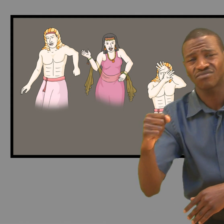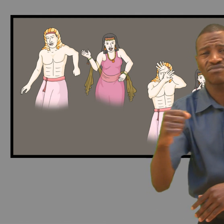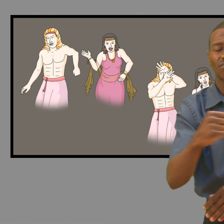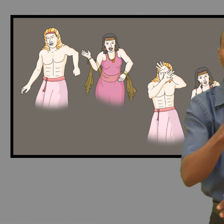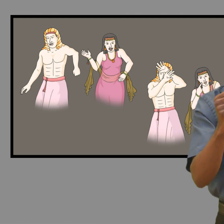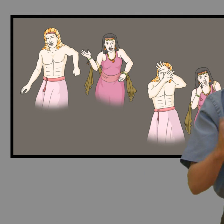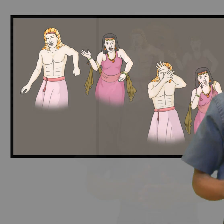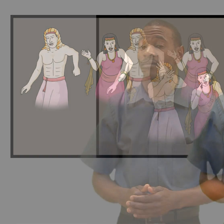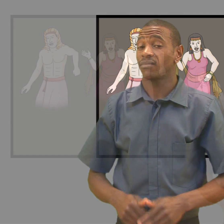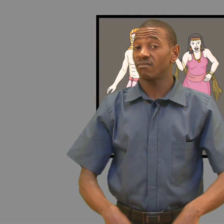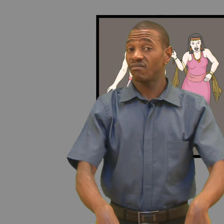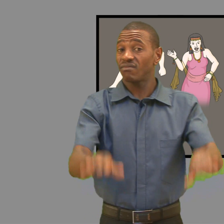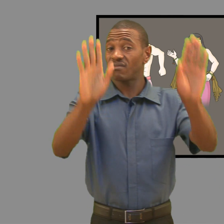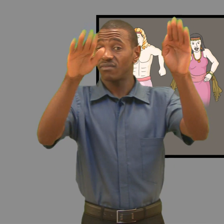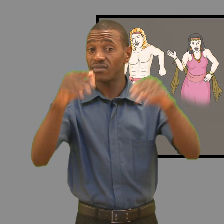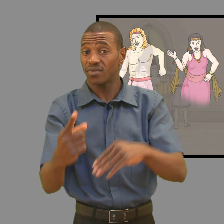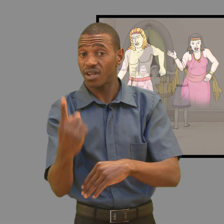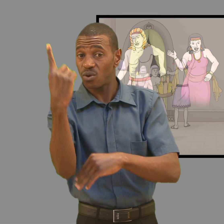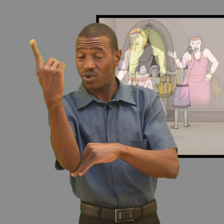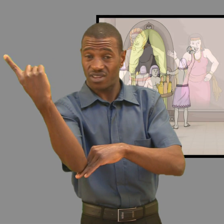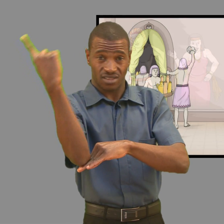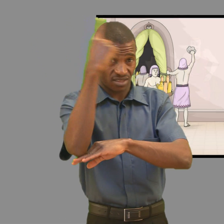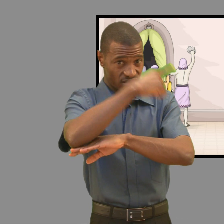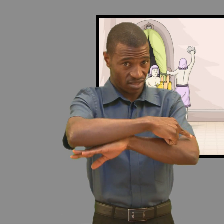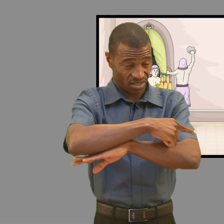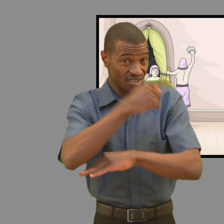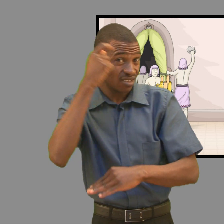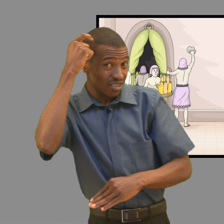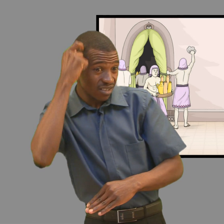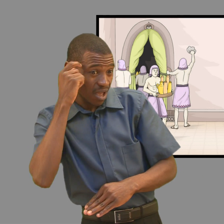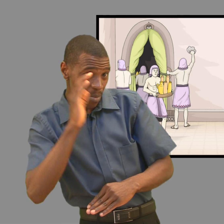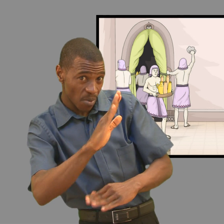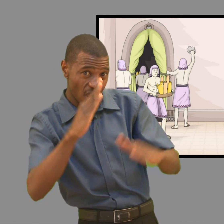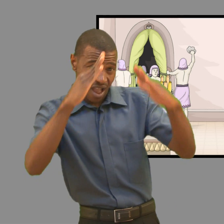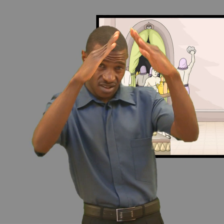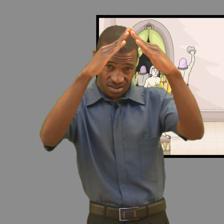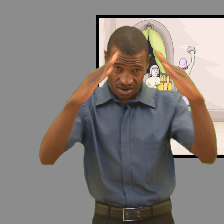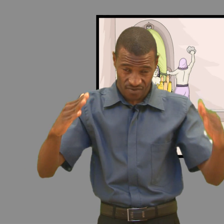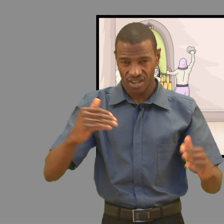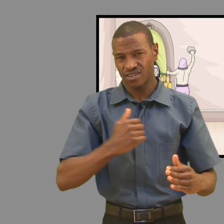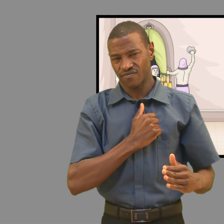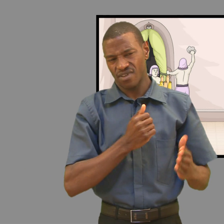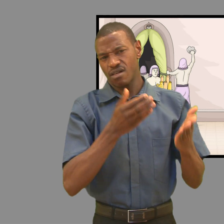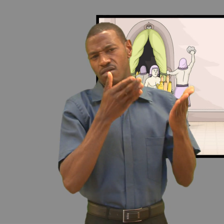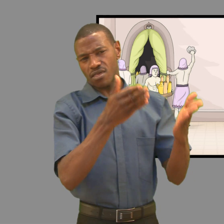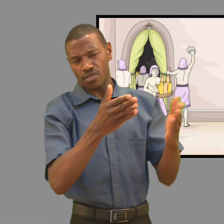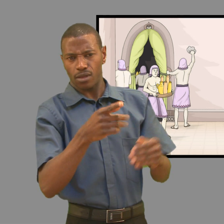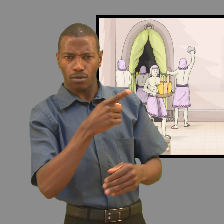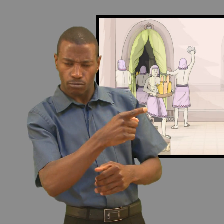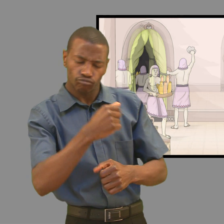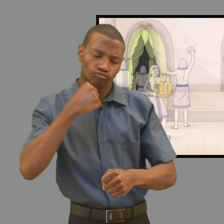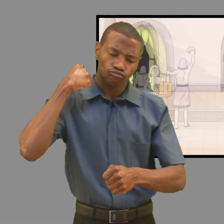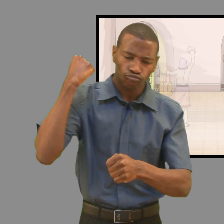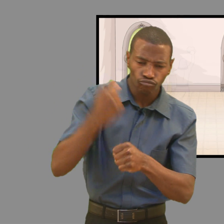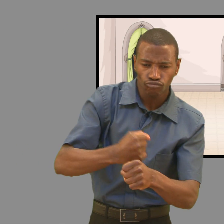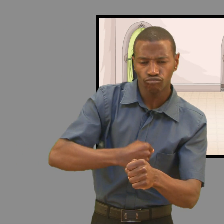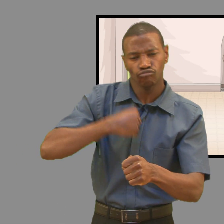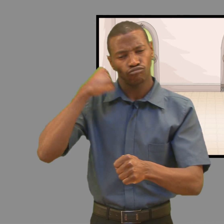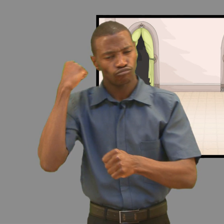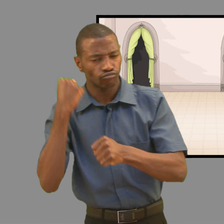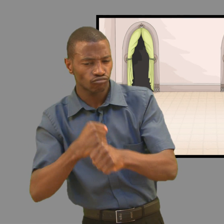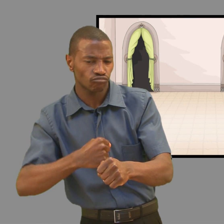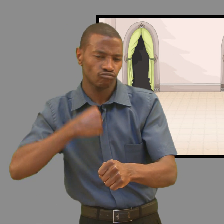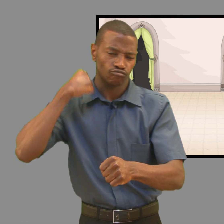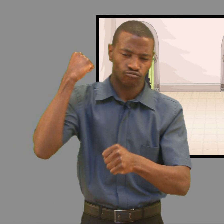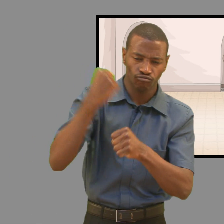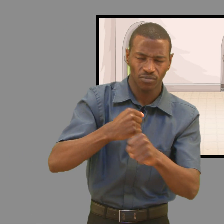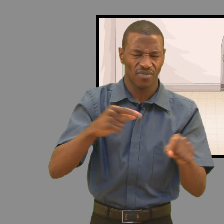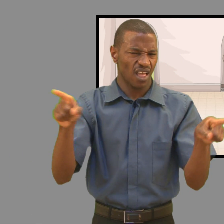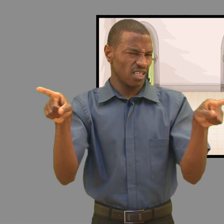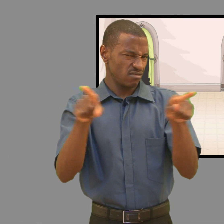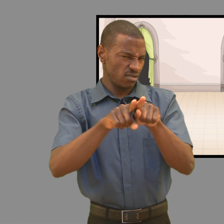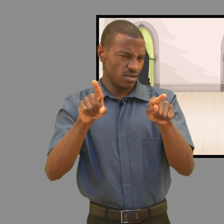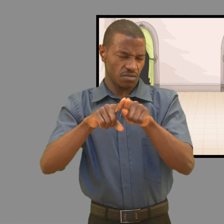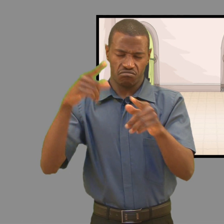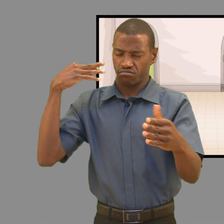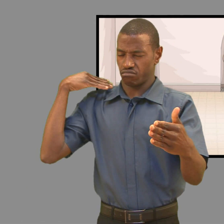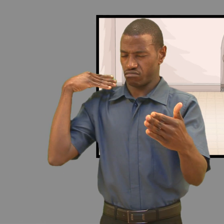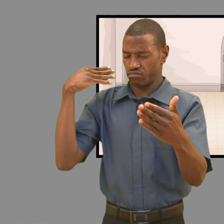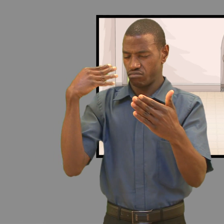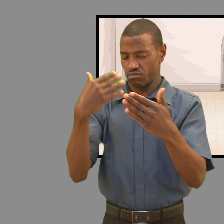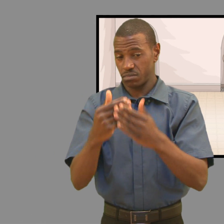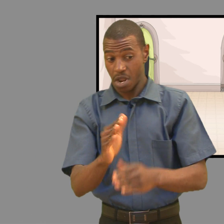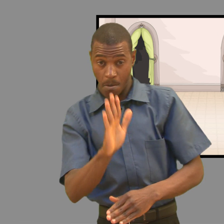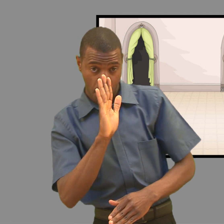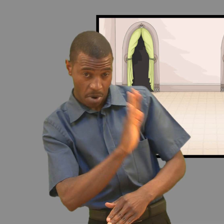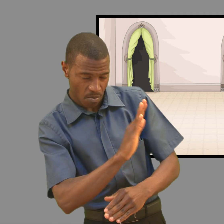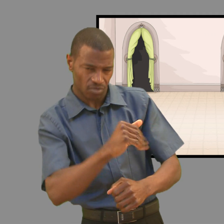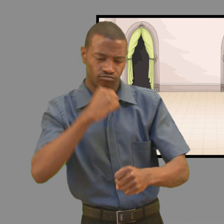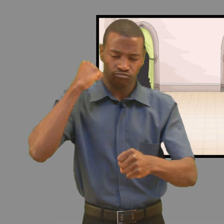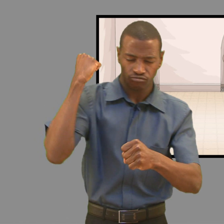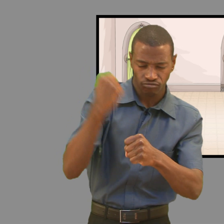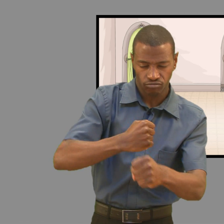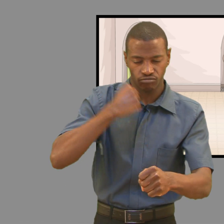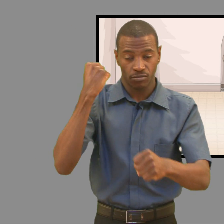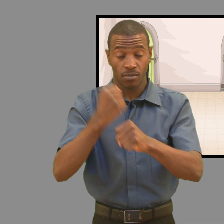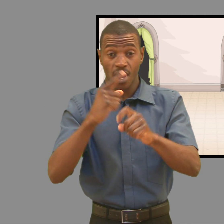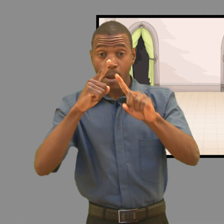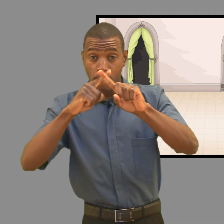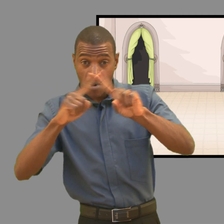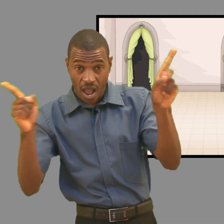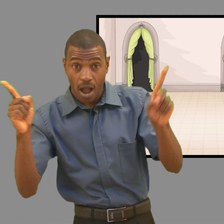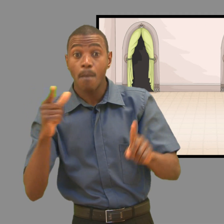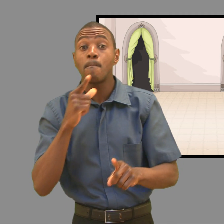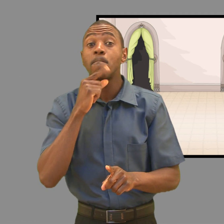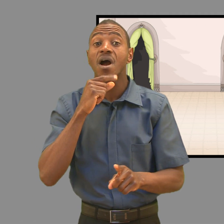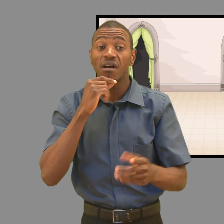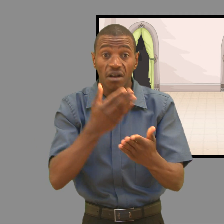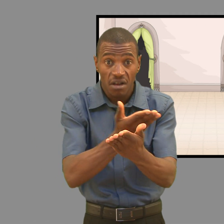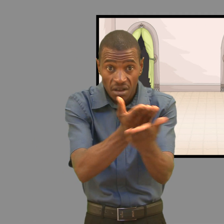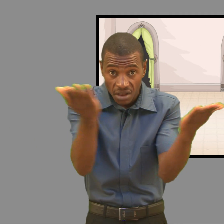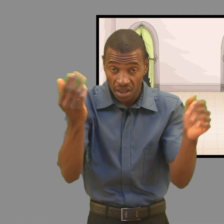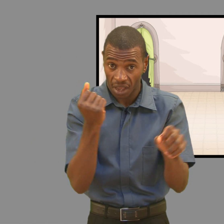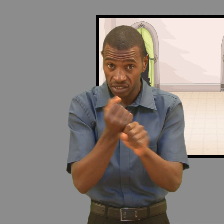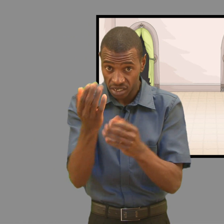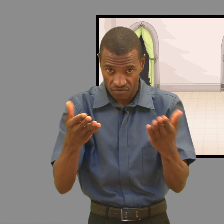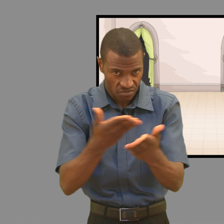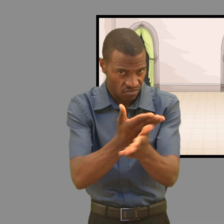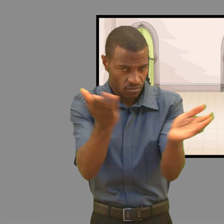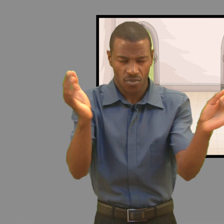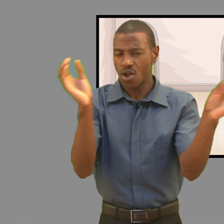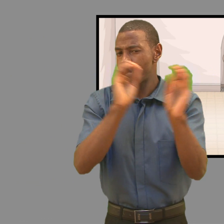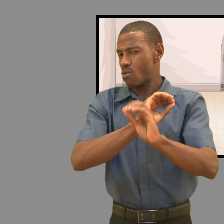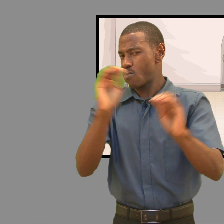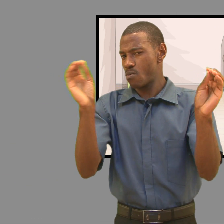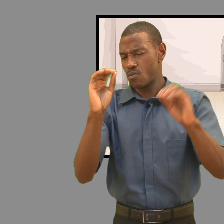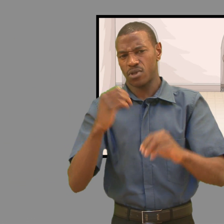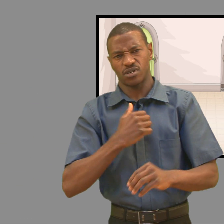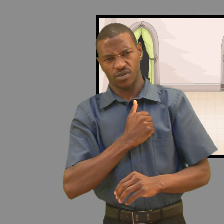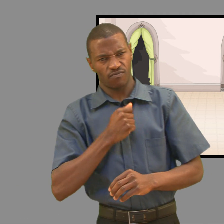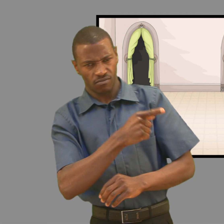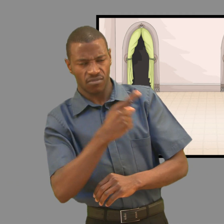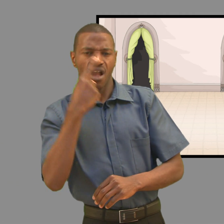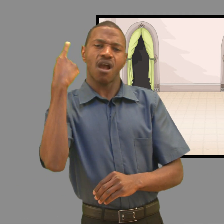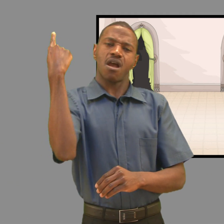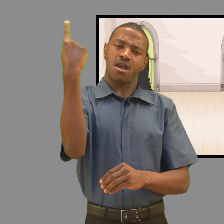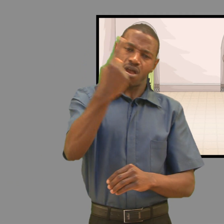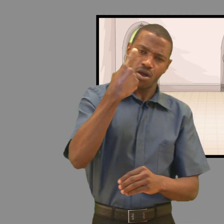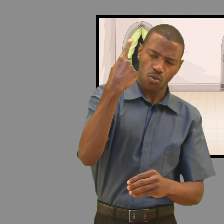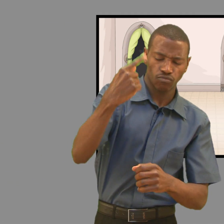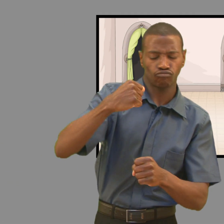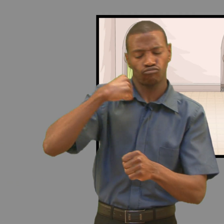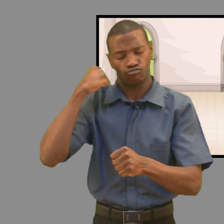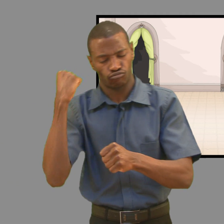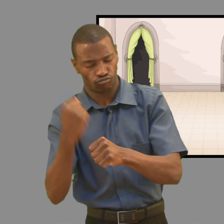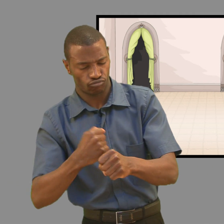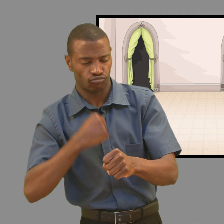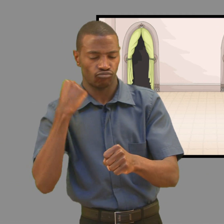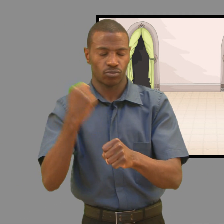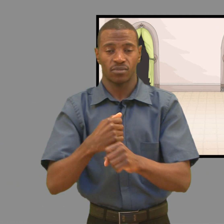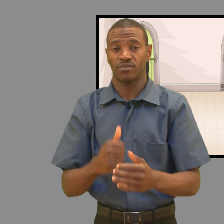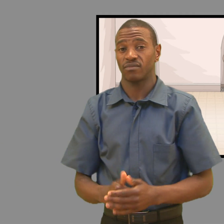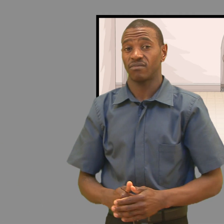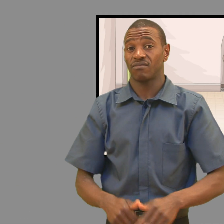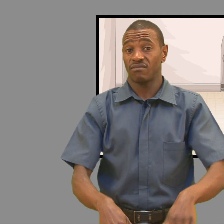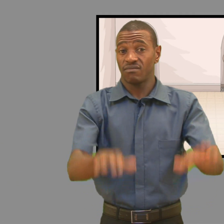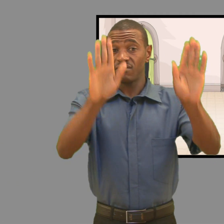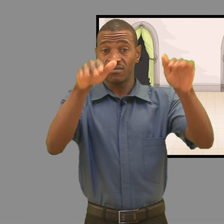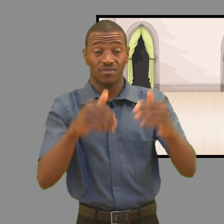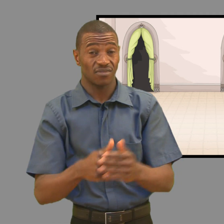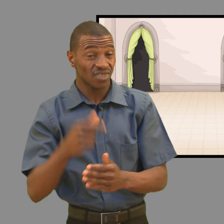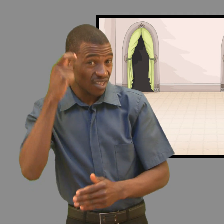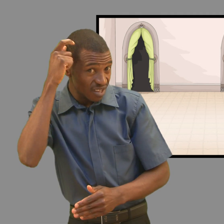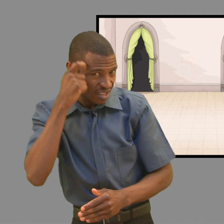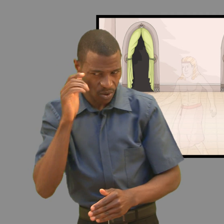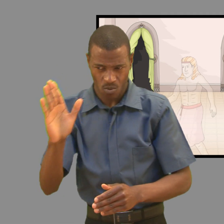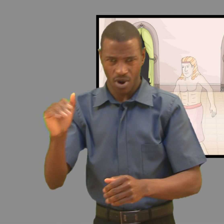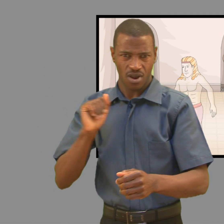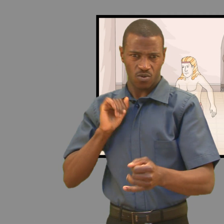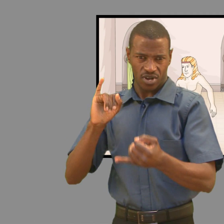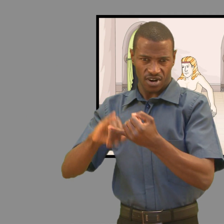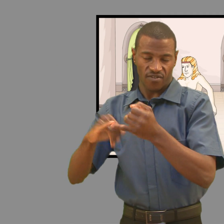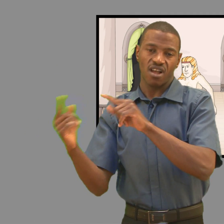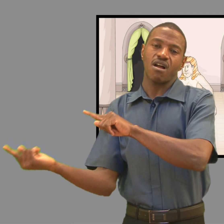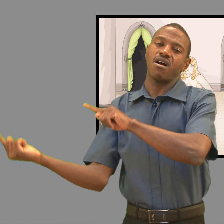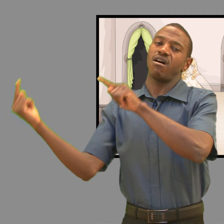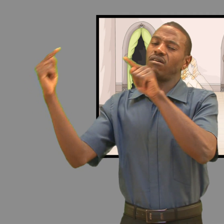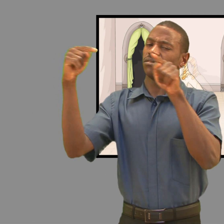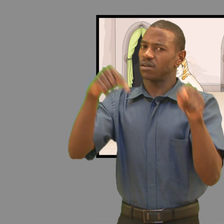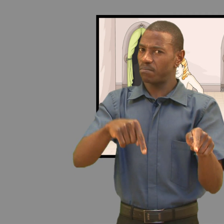One day, however, Joseph went into the house to attend to his work, and not a single household servant was inside.